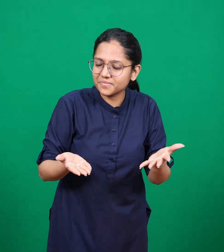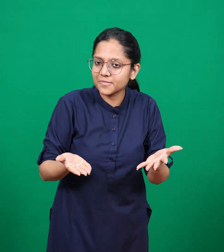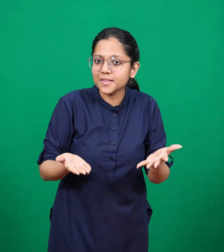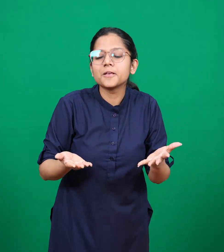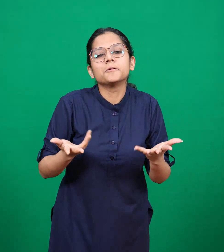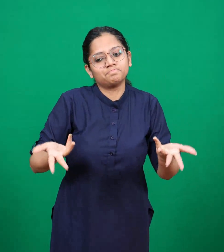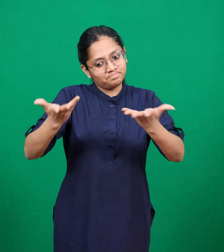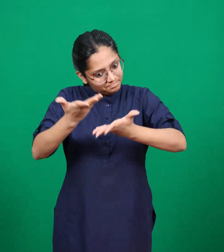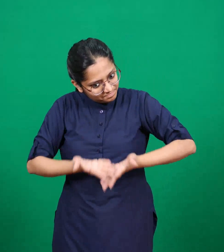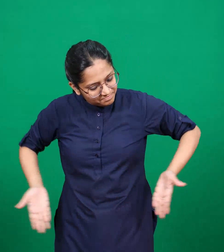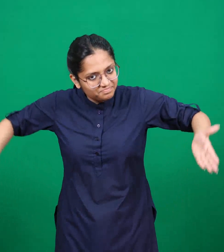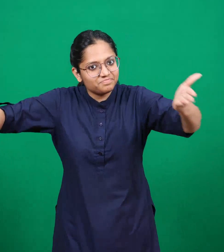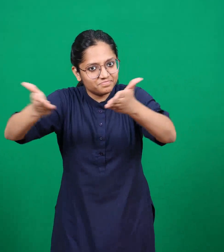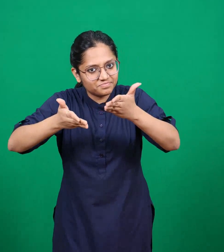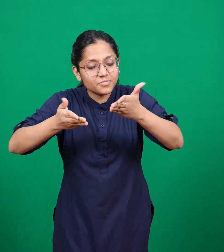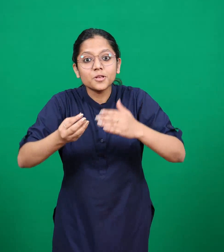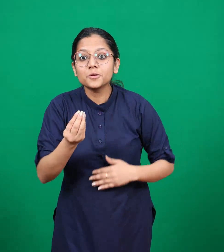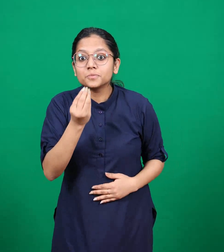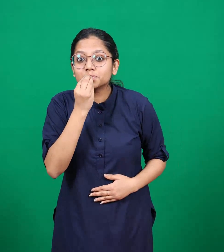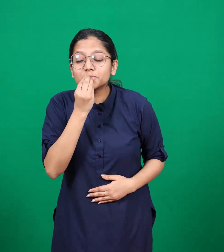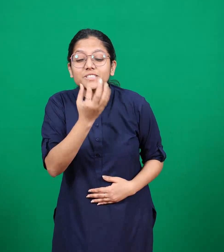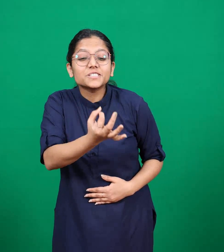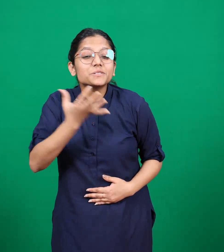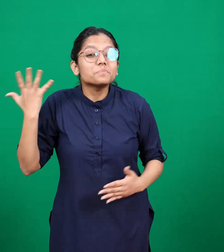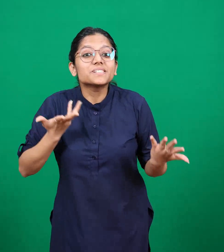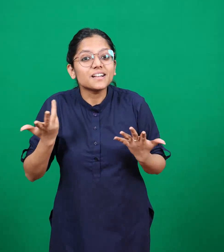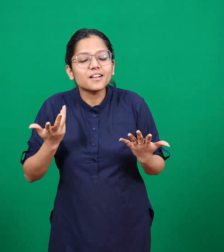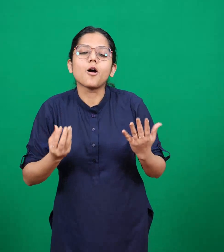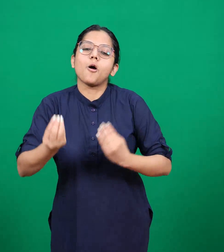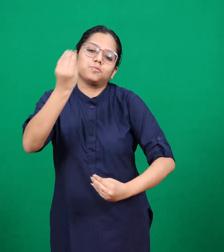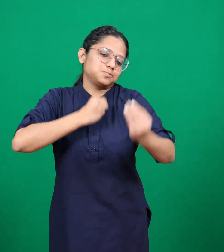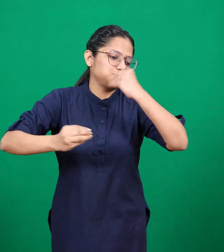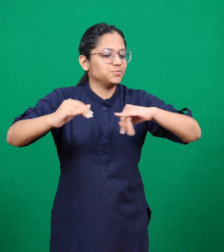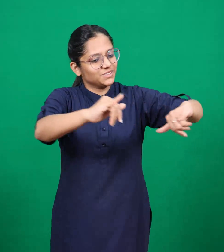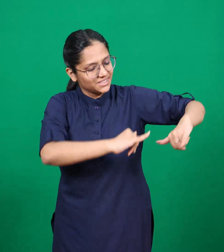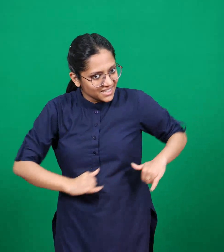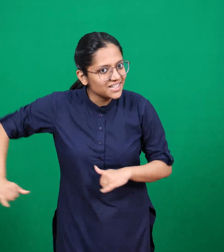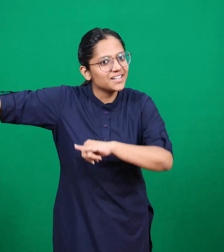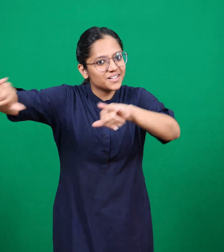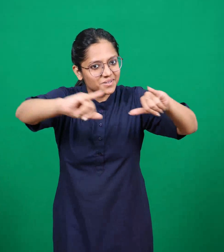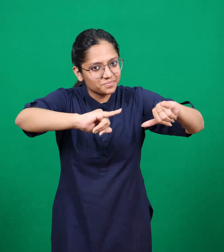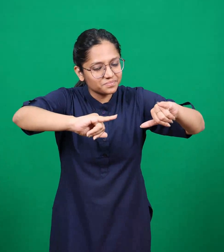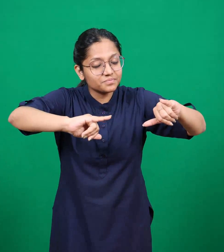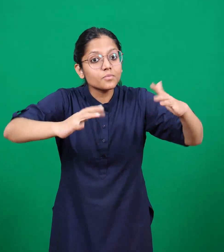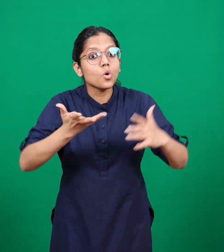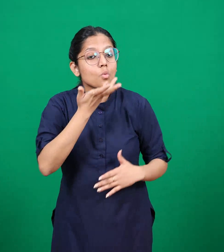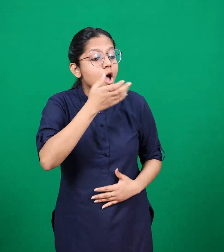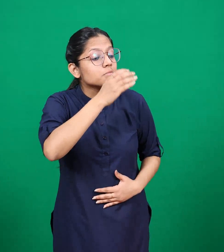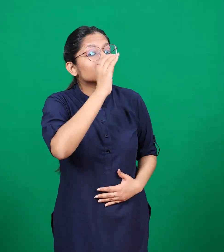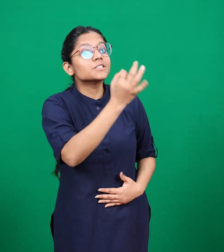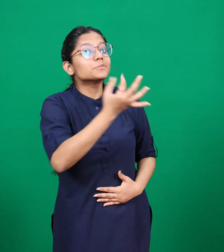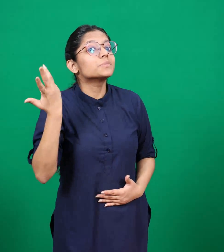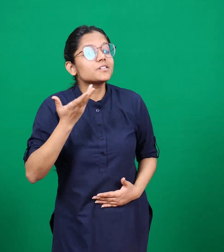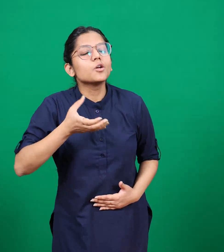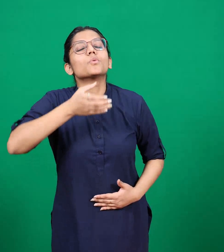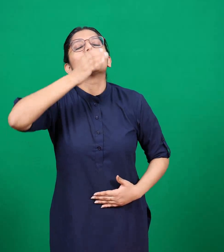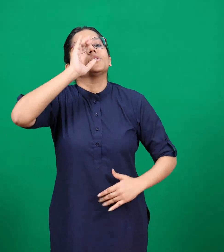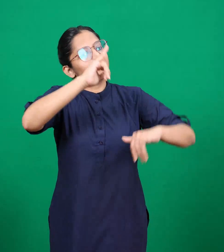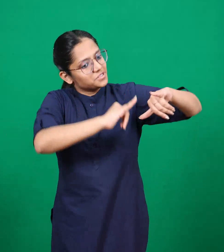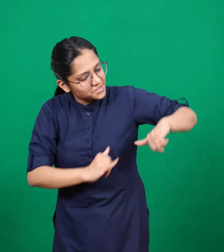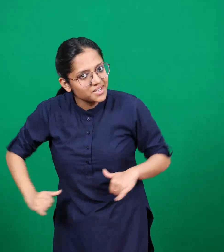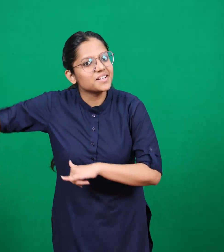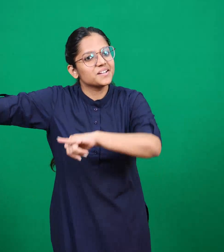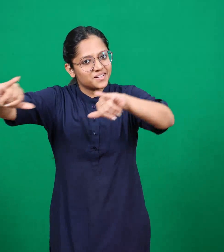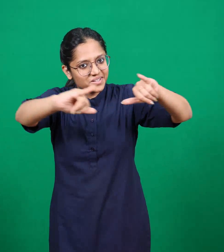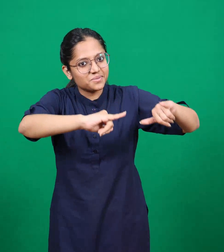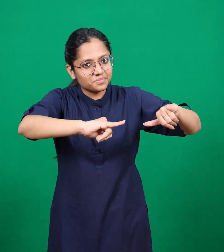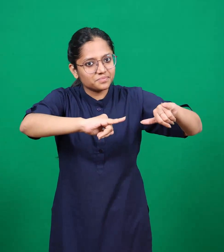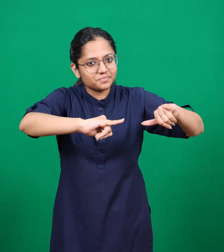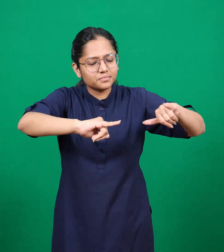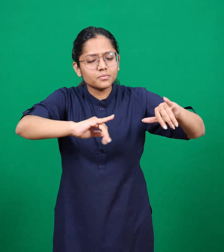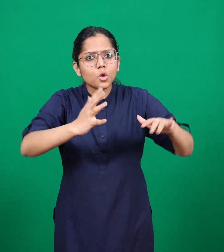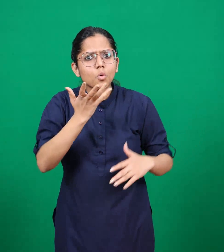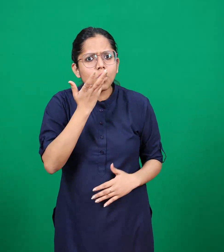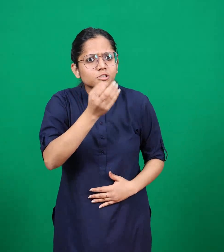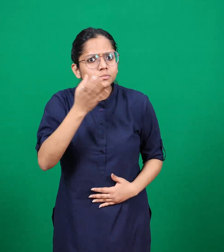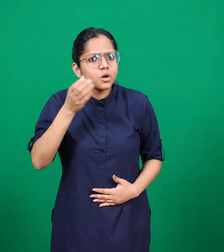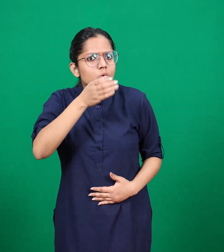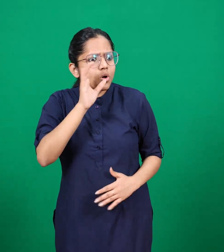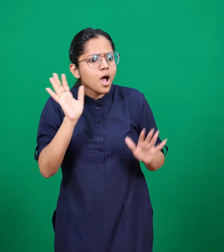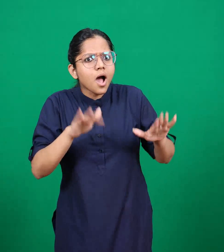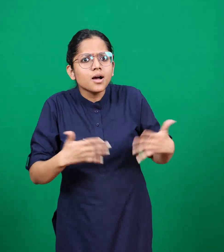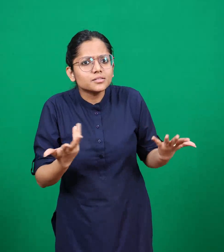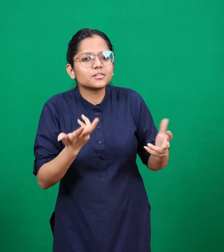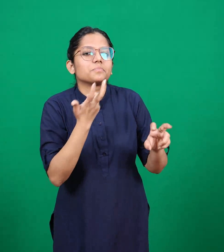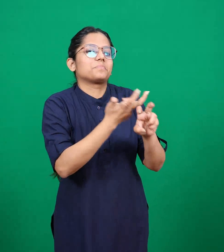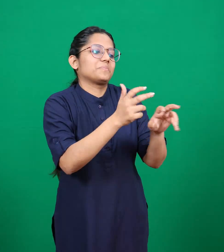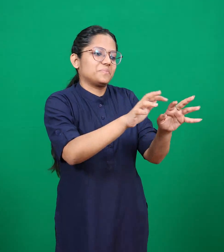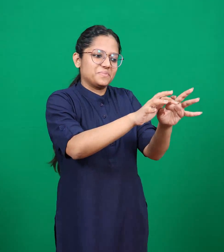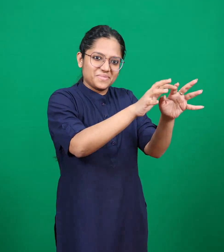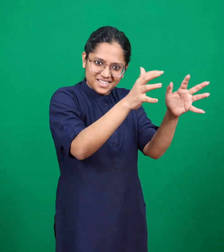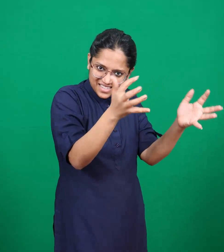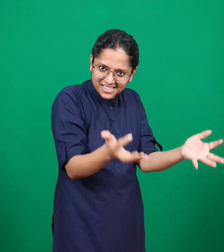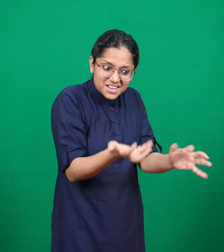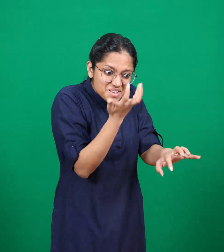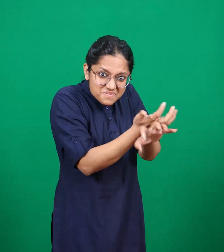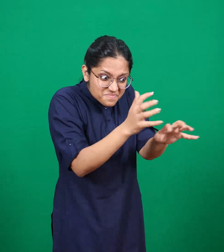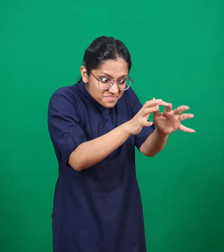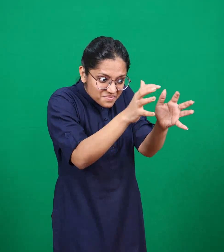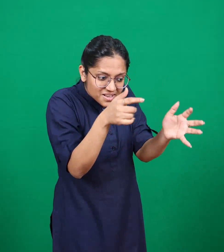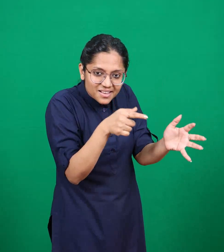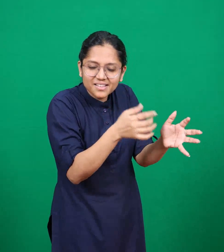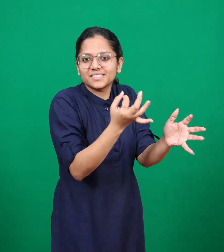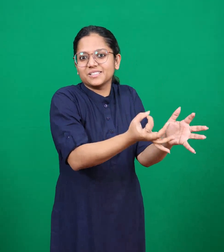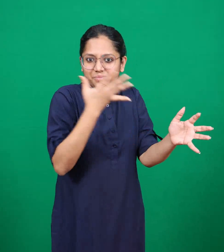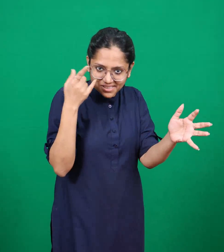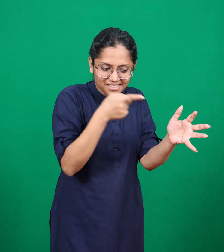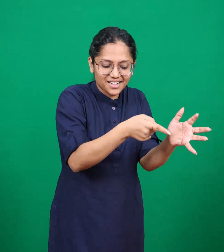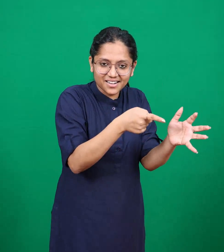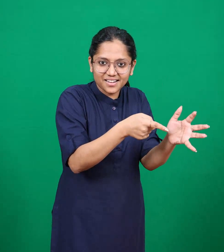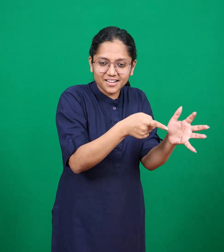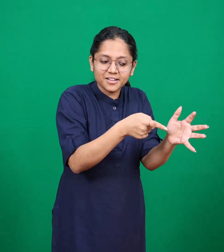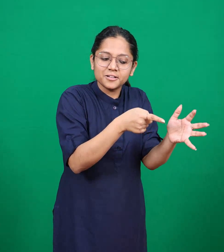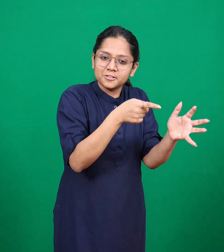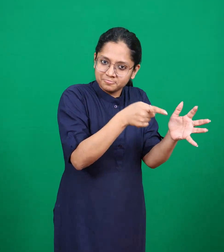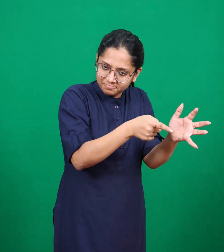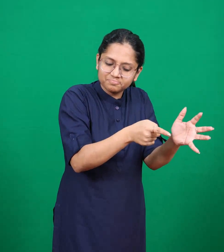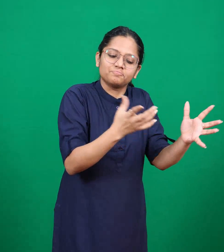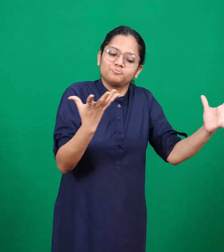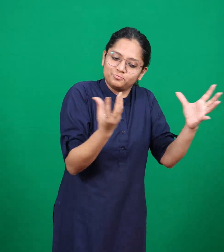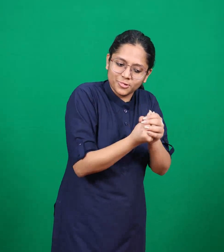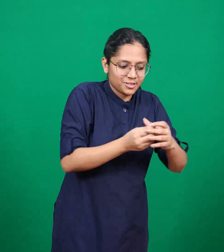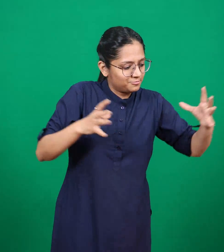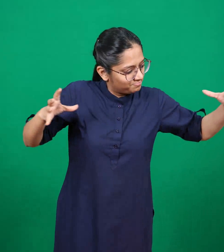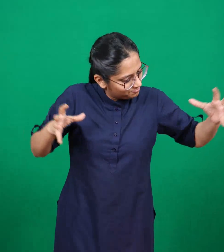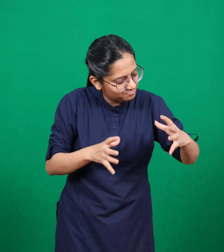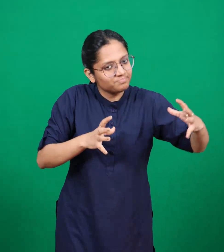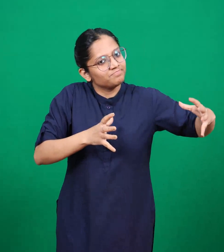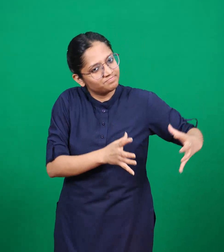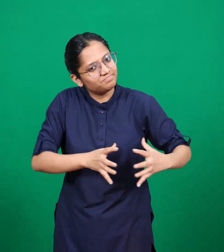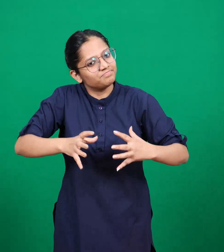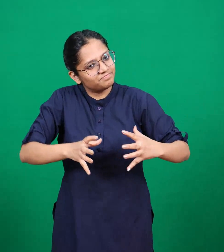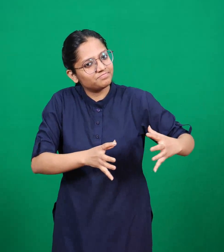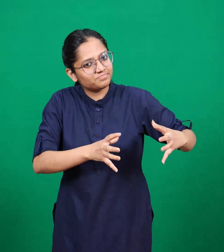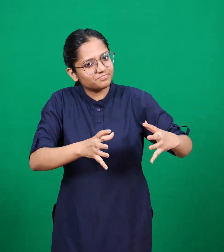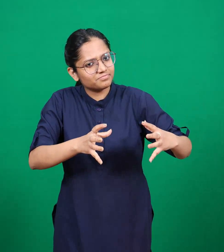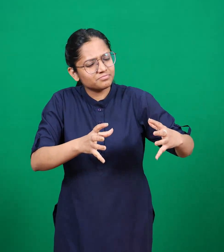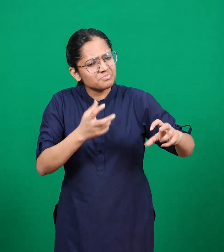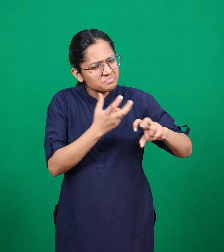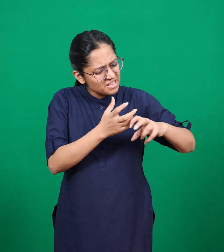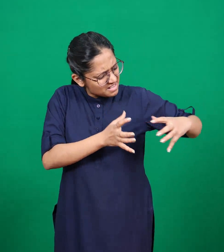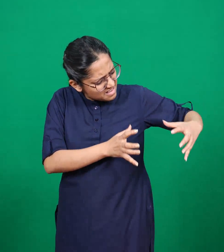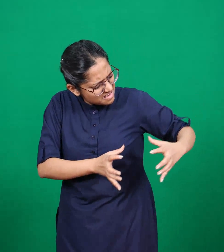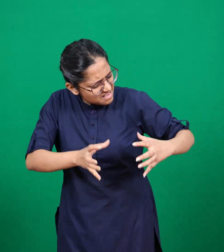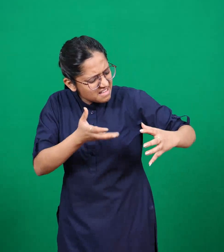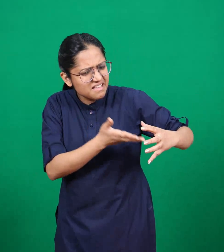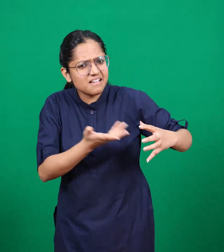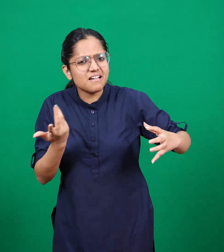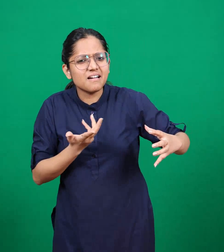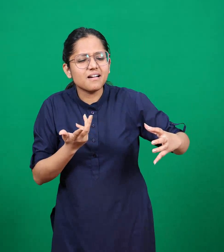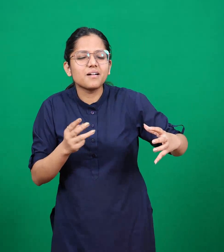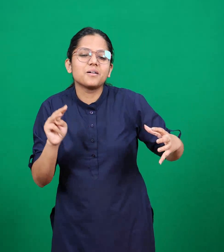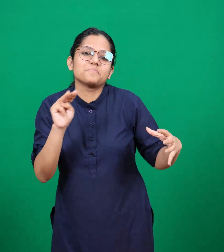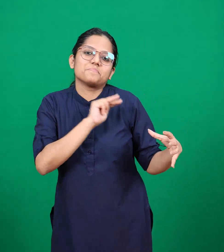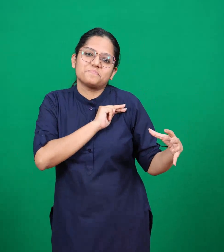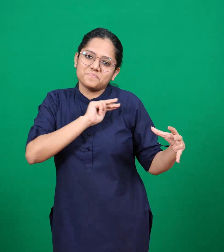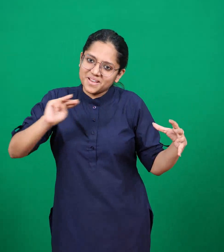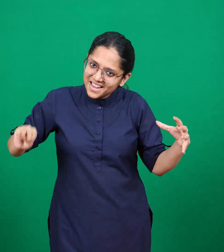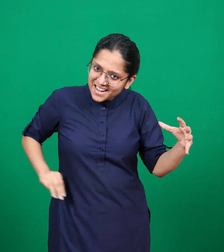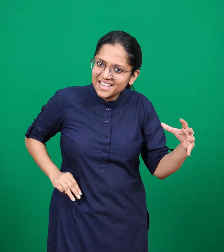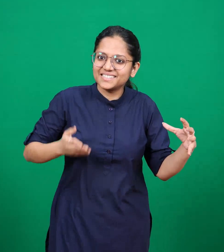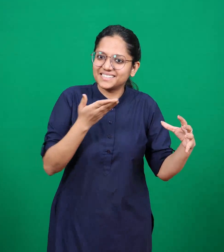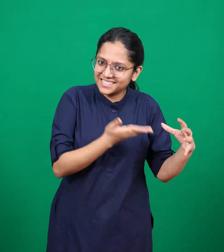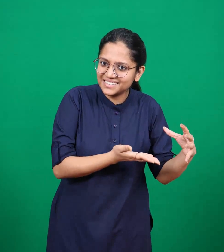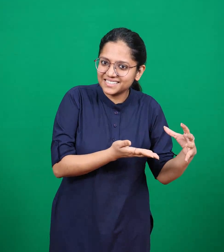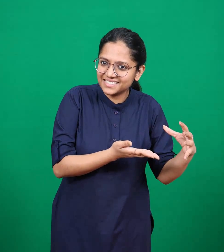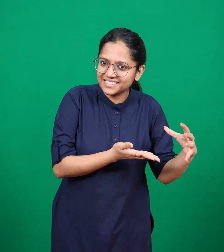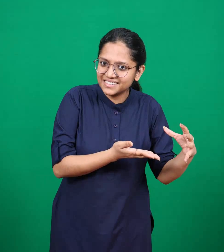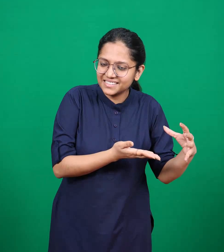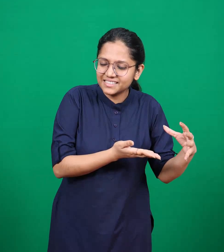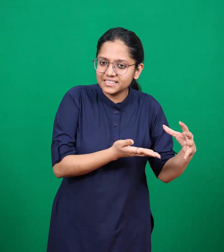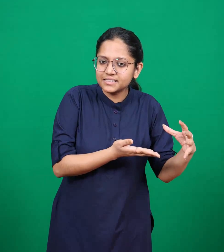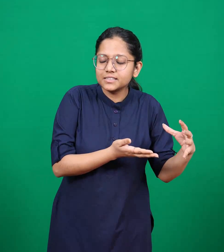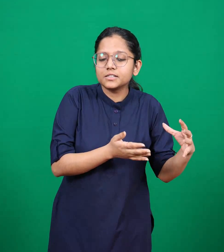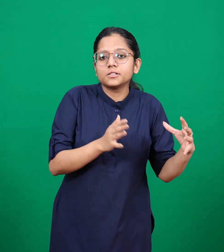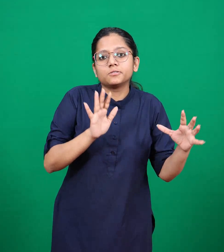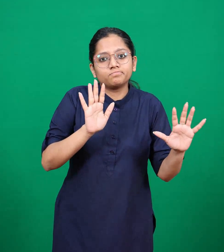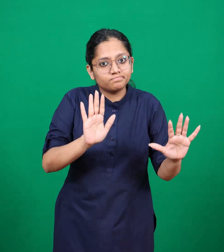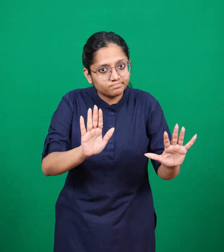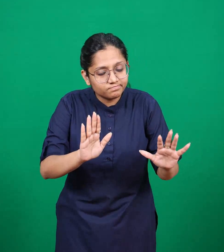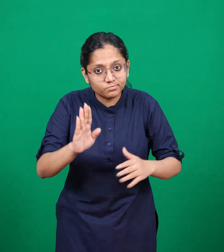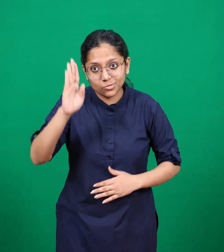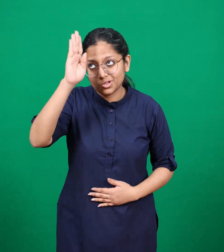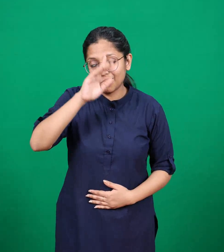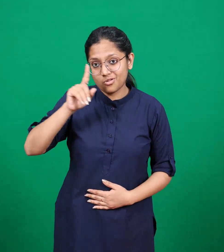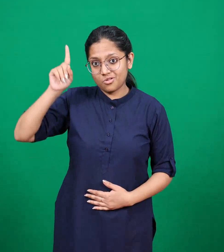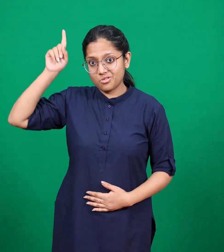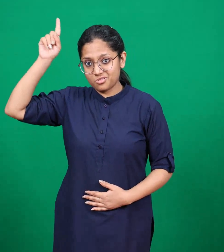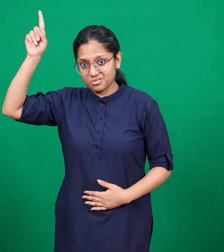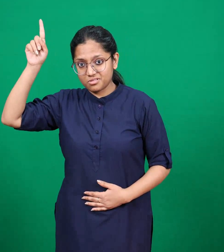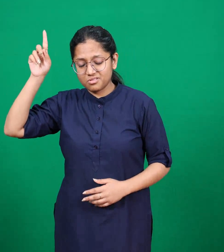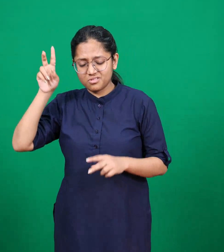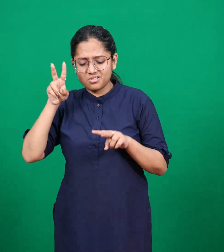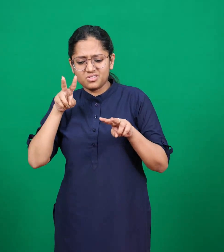for they drank from the spiritual rock that accompanied them, and that rock was Christ.